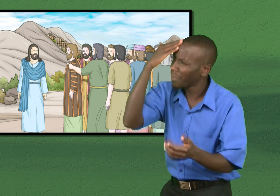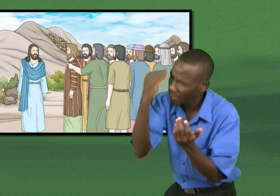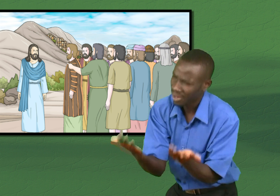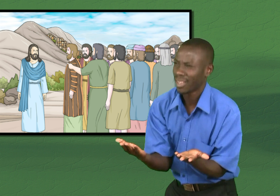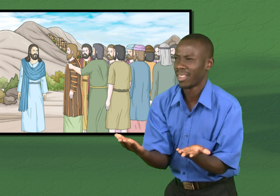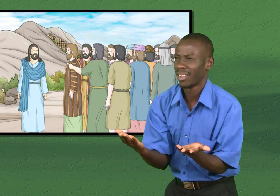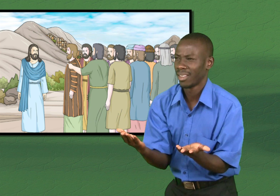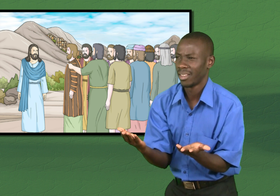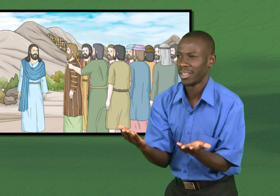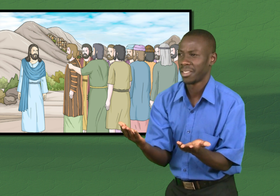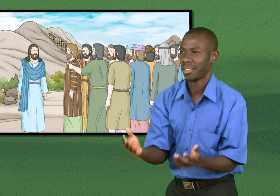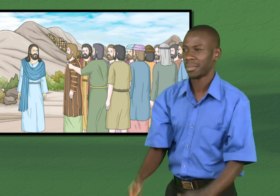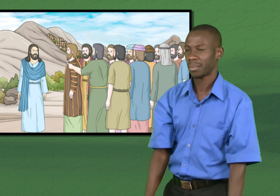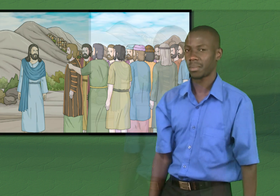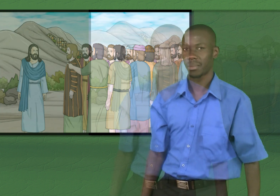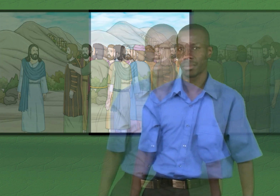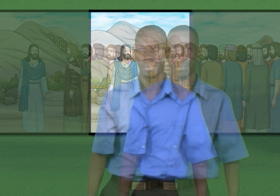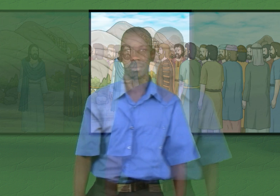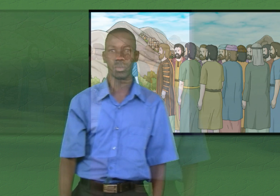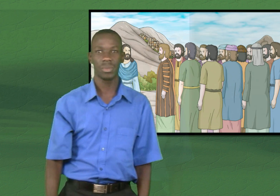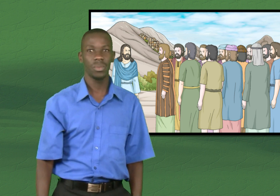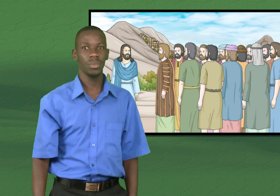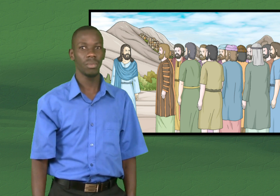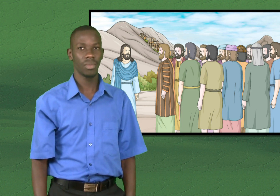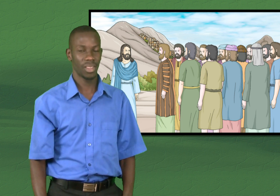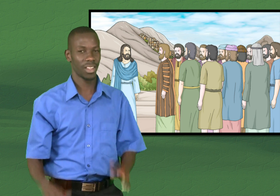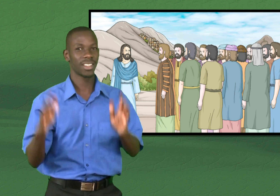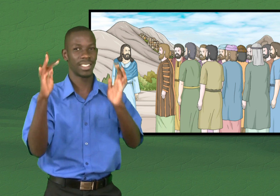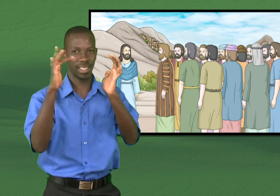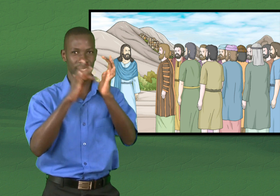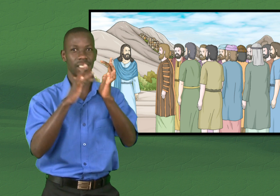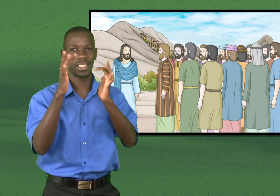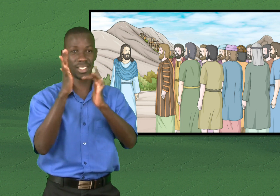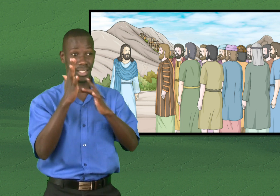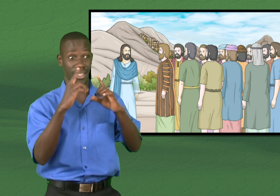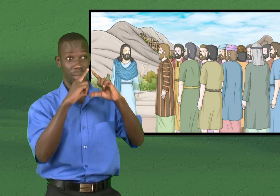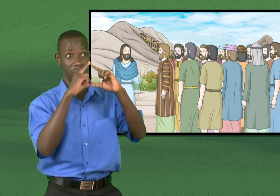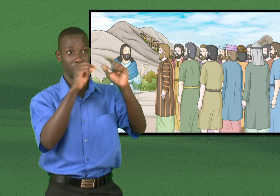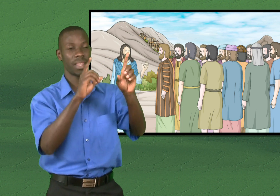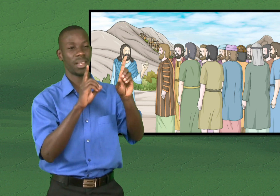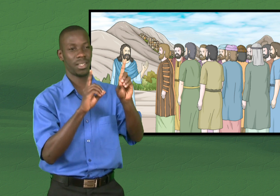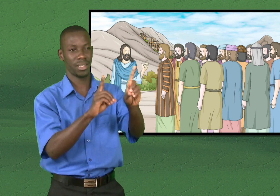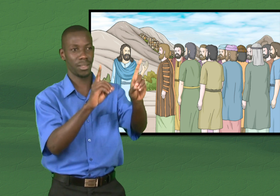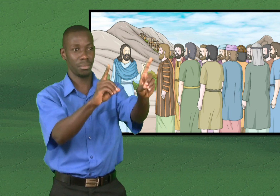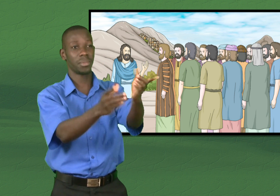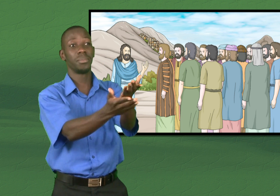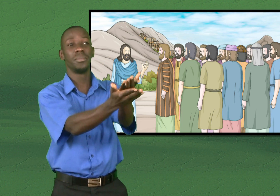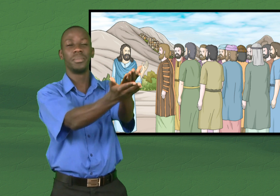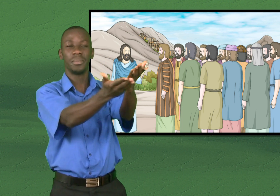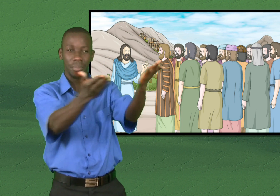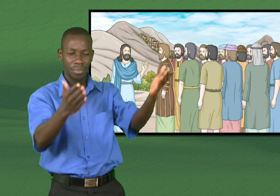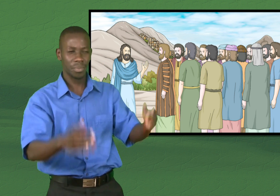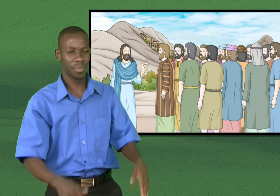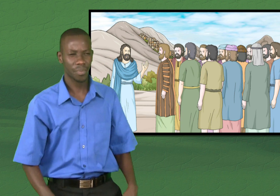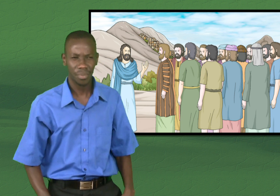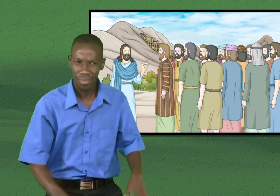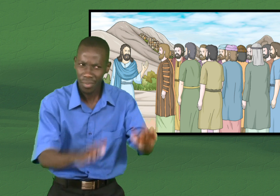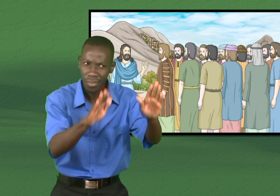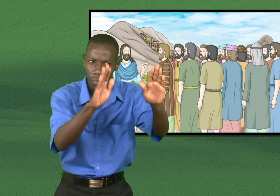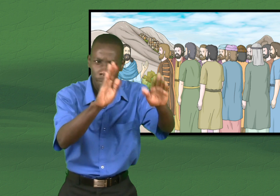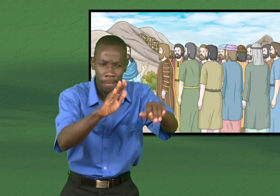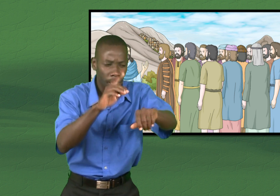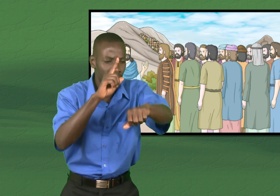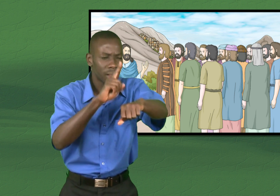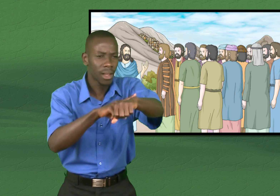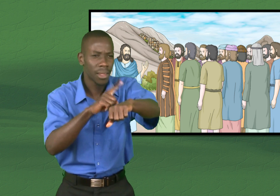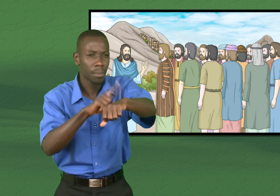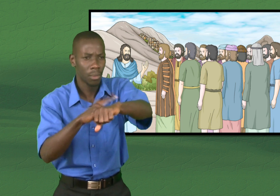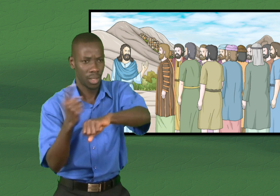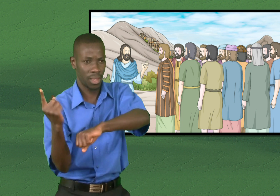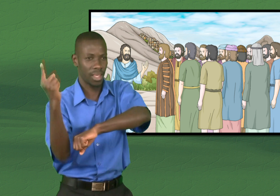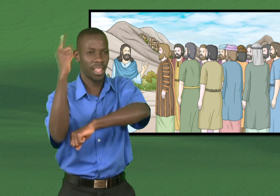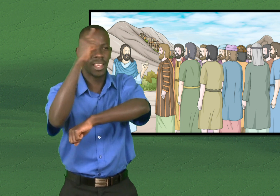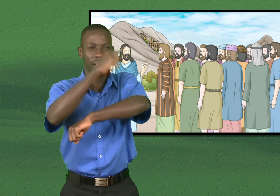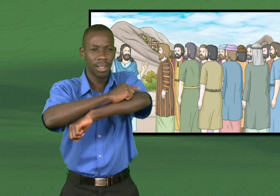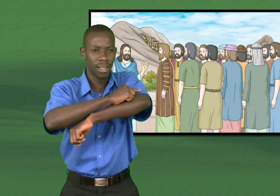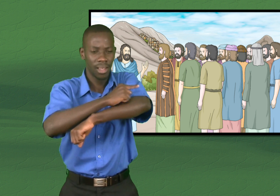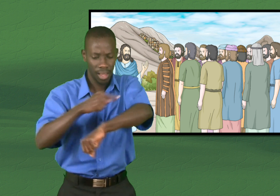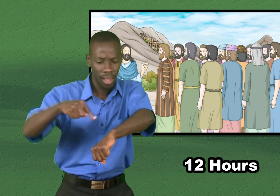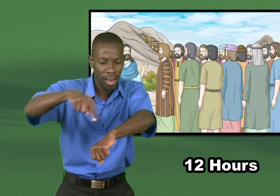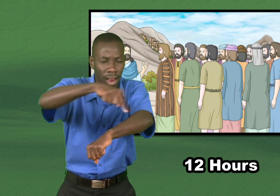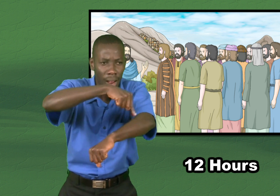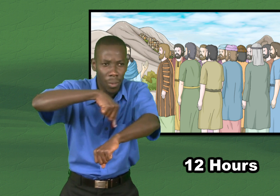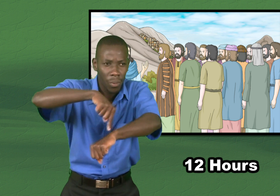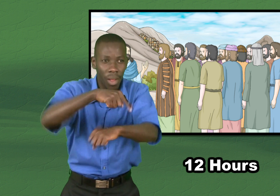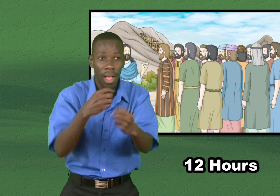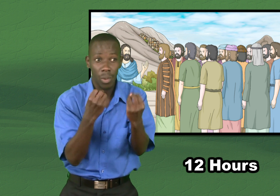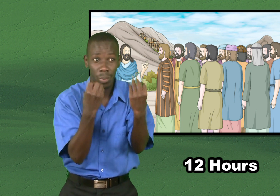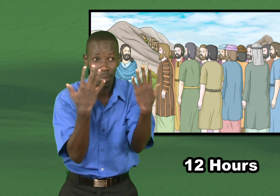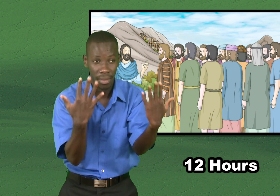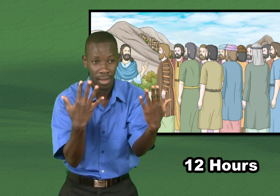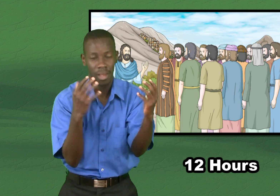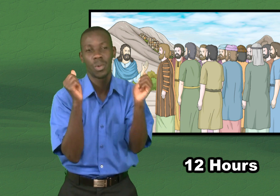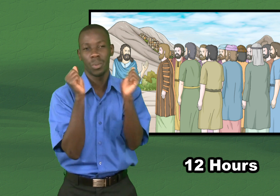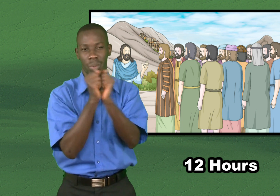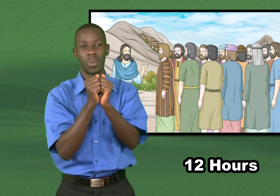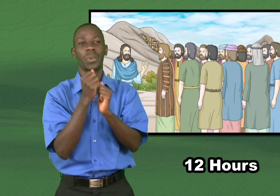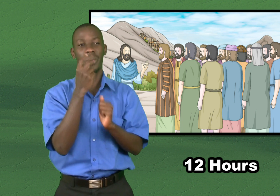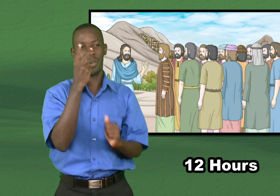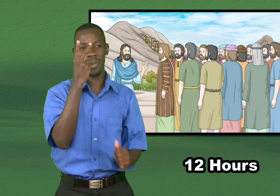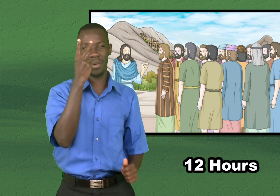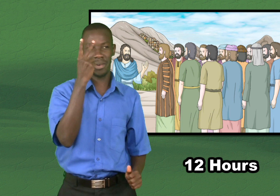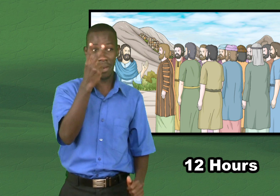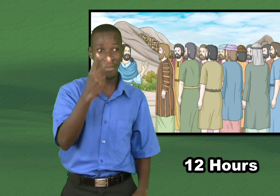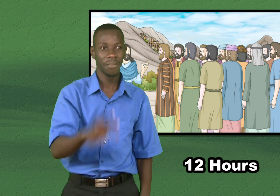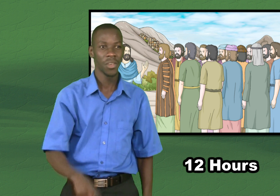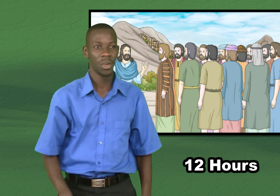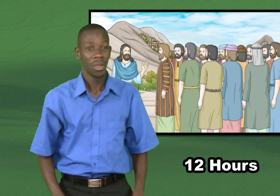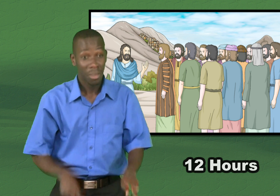Jesus answered, “Are there not twelve hours of daylight?